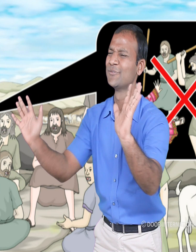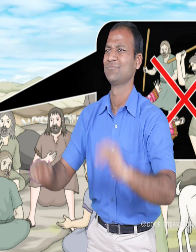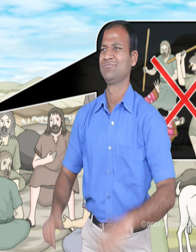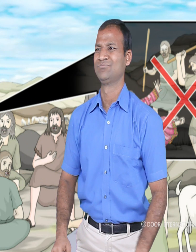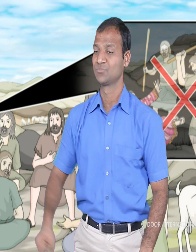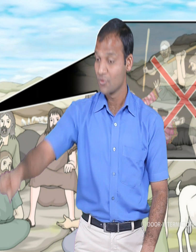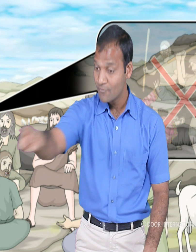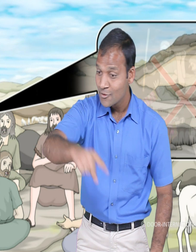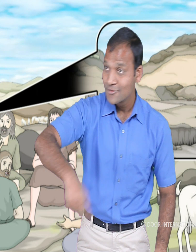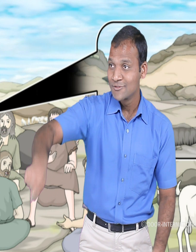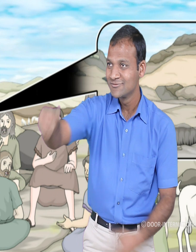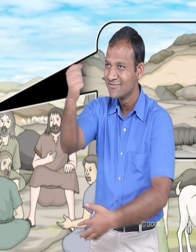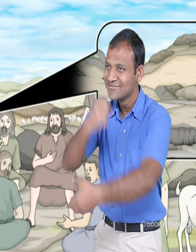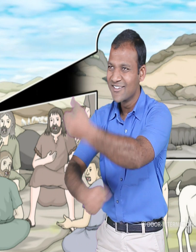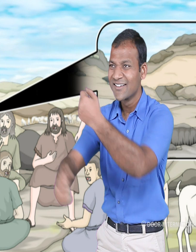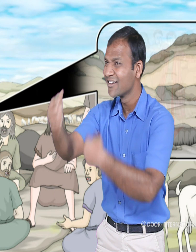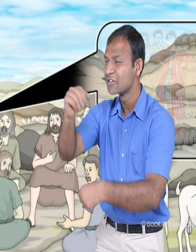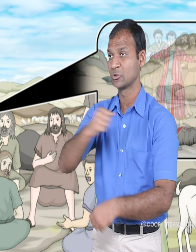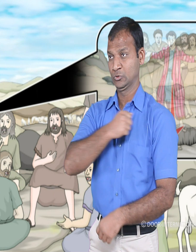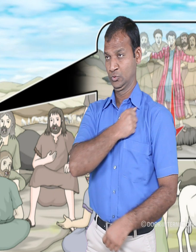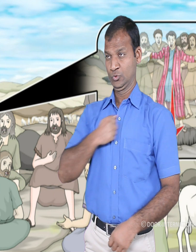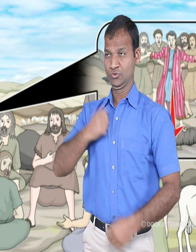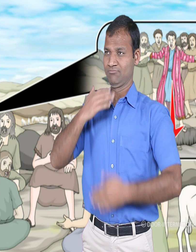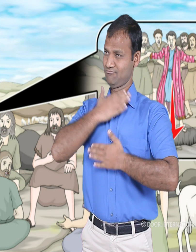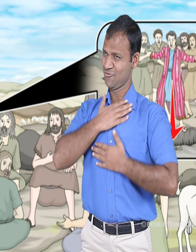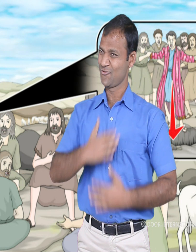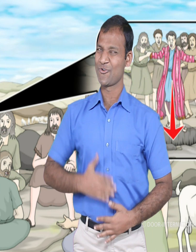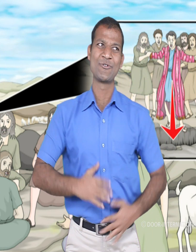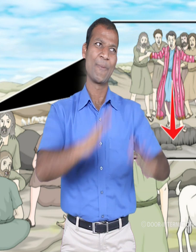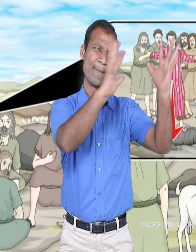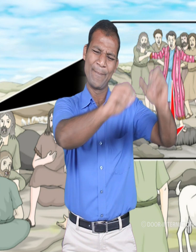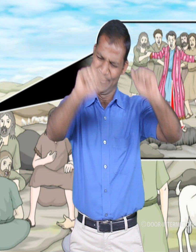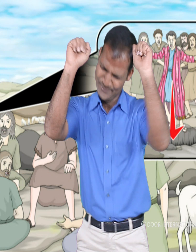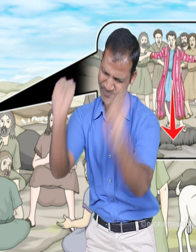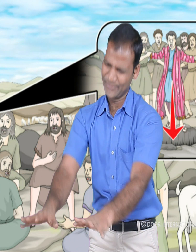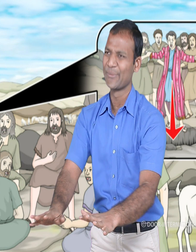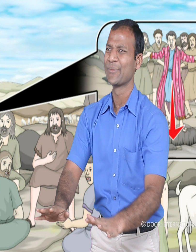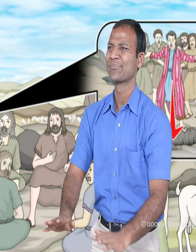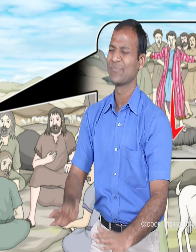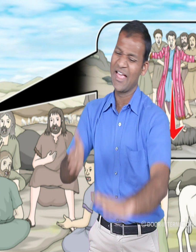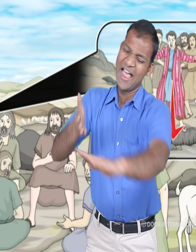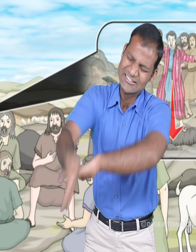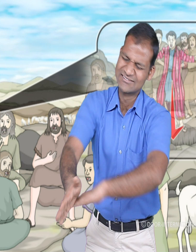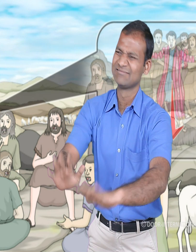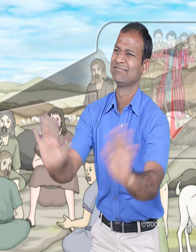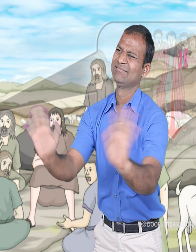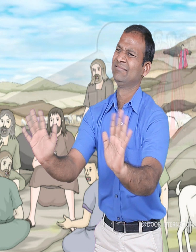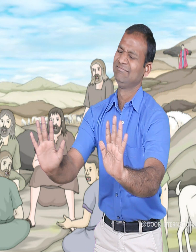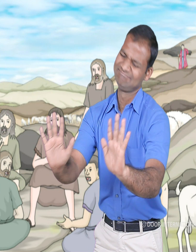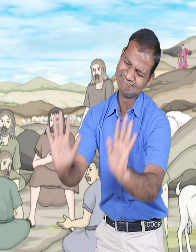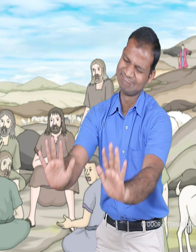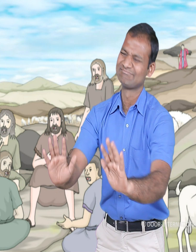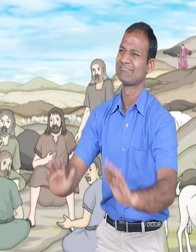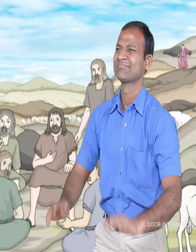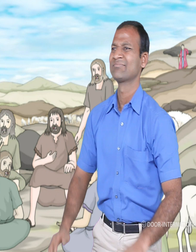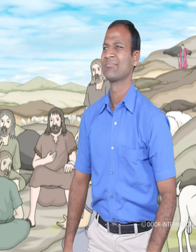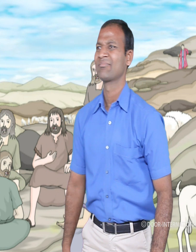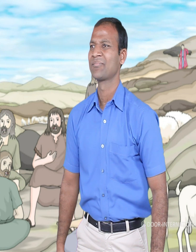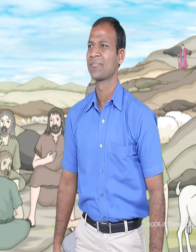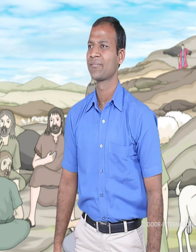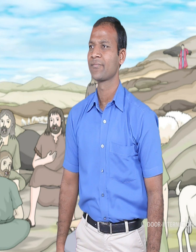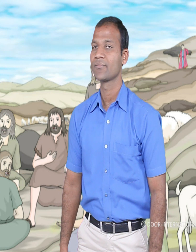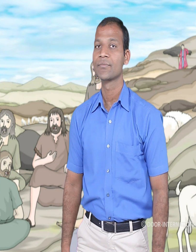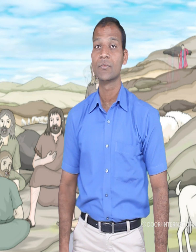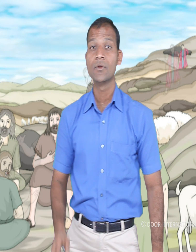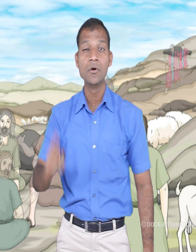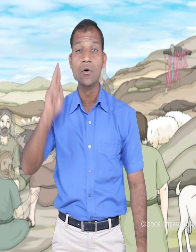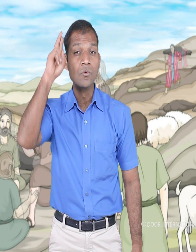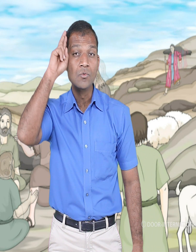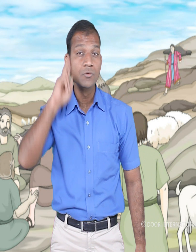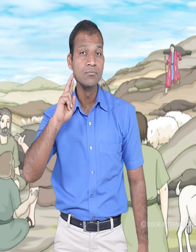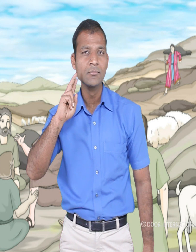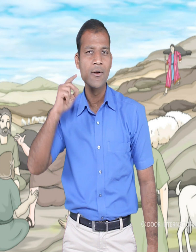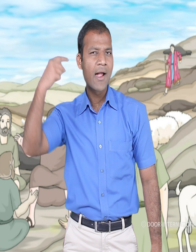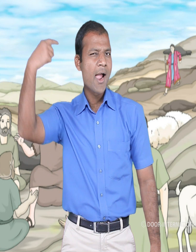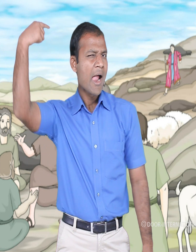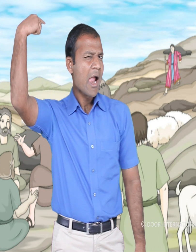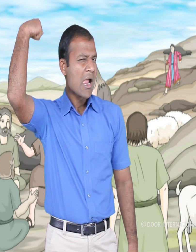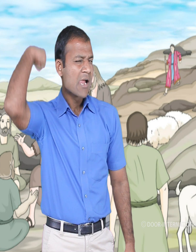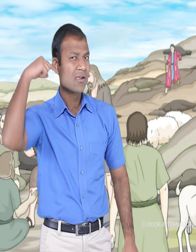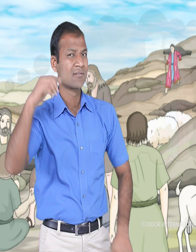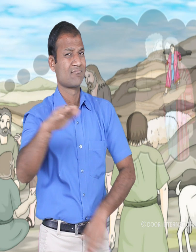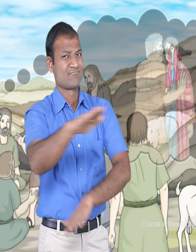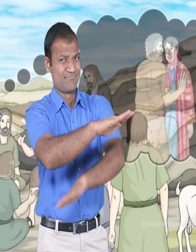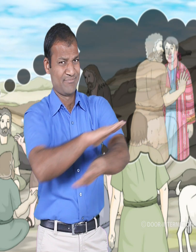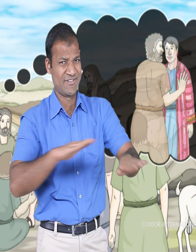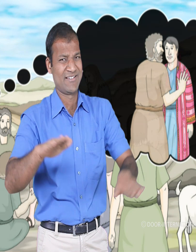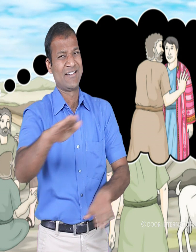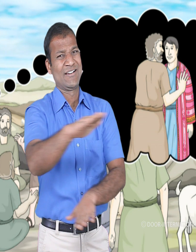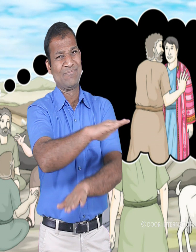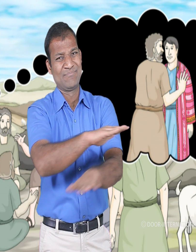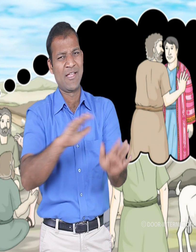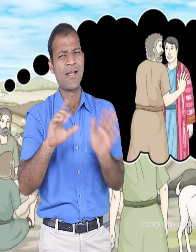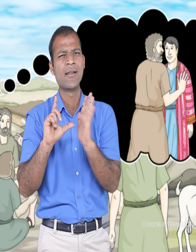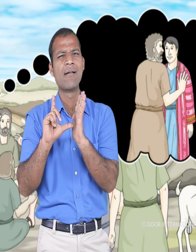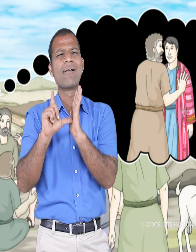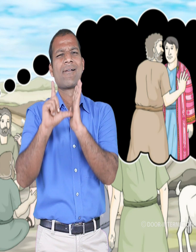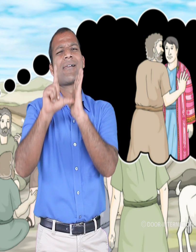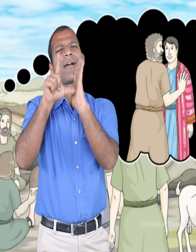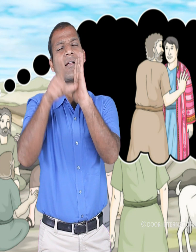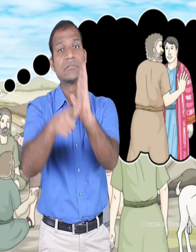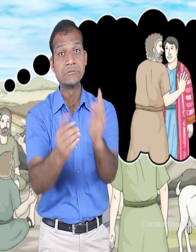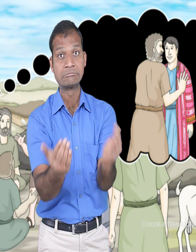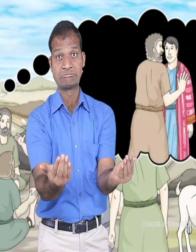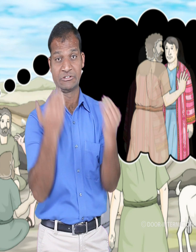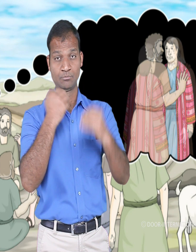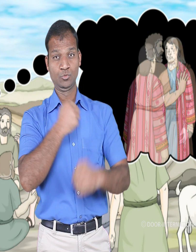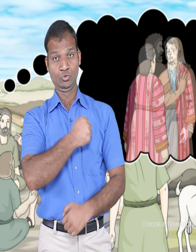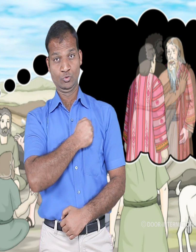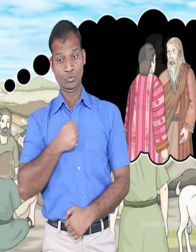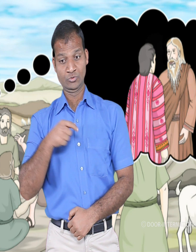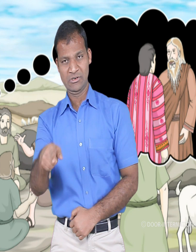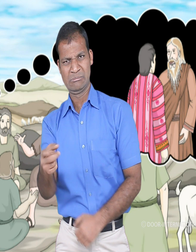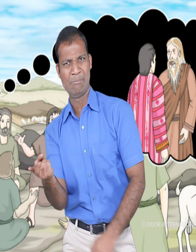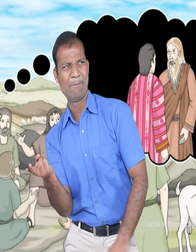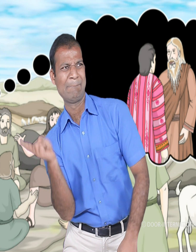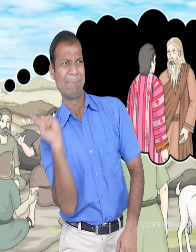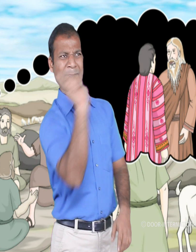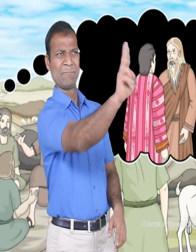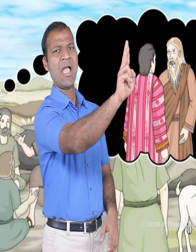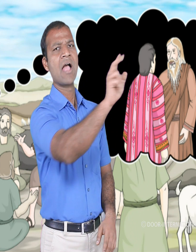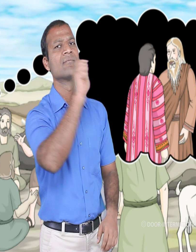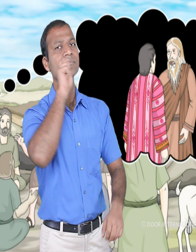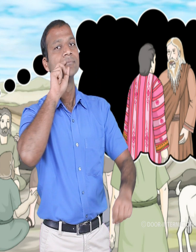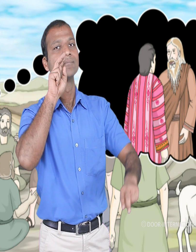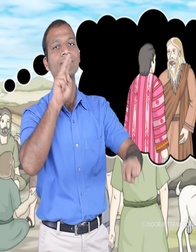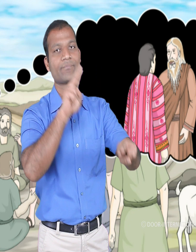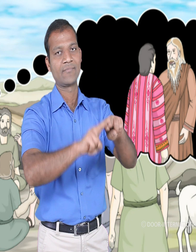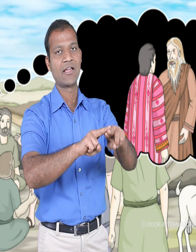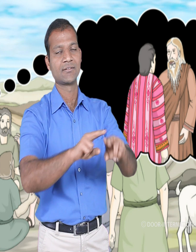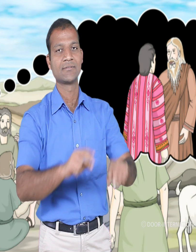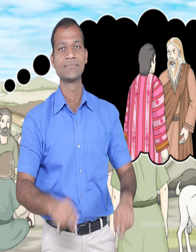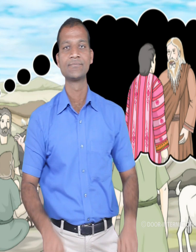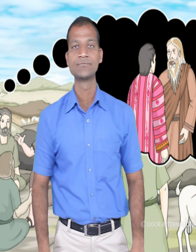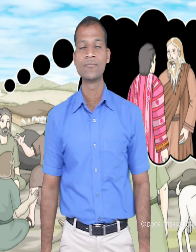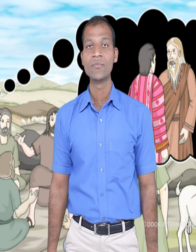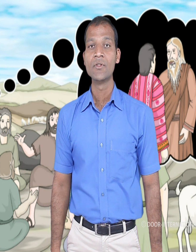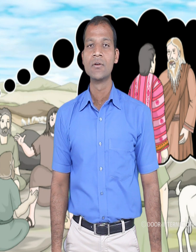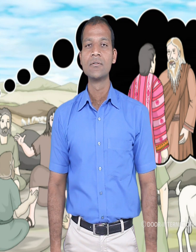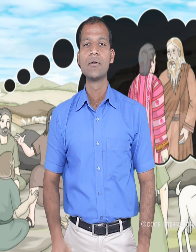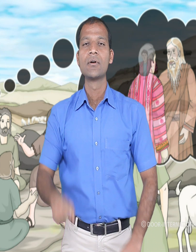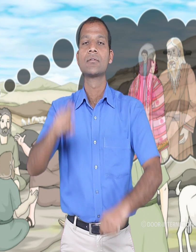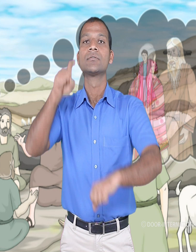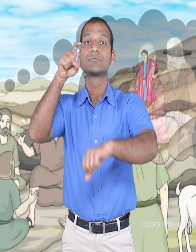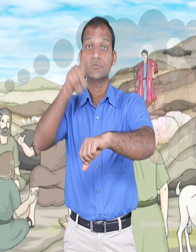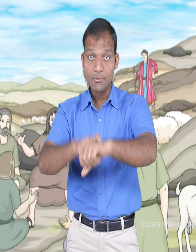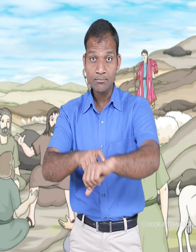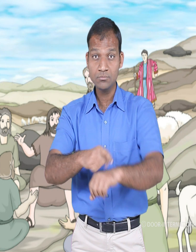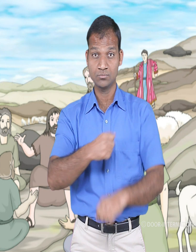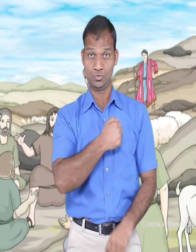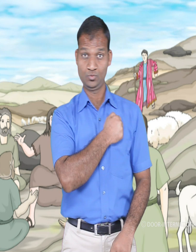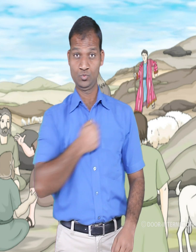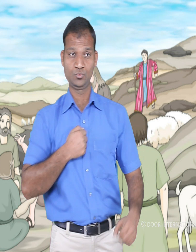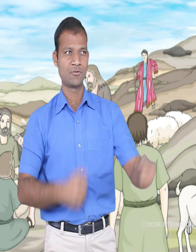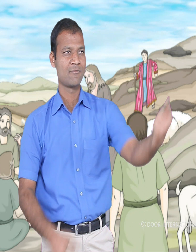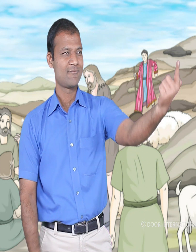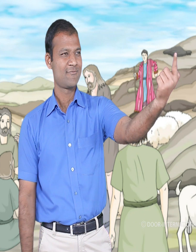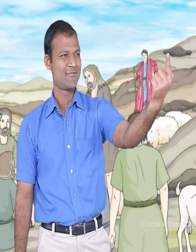Throw him into this pit in the wilderness, but do not lay a hand on him.” Reuben said this so that he could rescue Joseph from their hands and return him to his father.